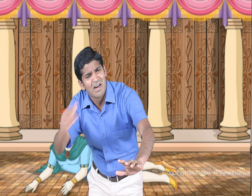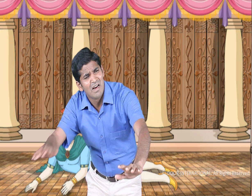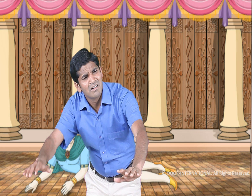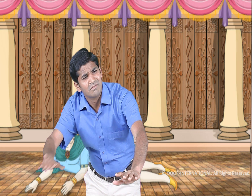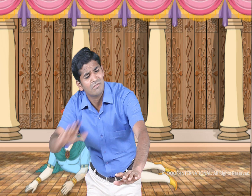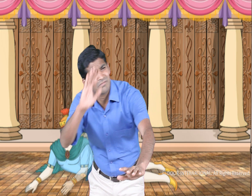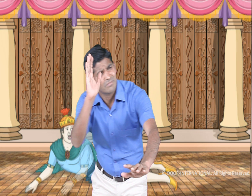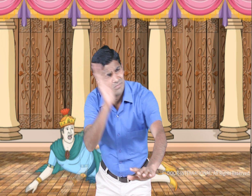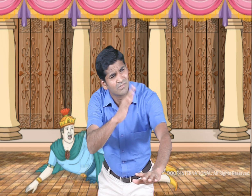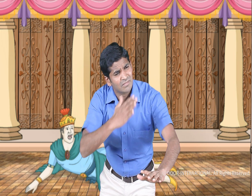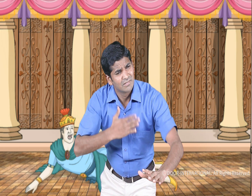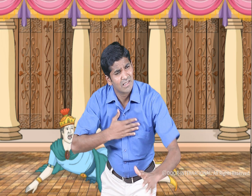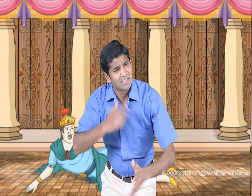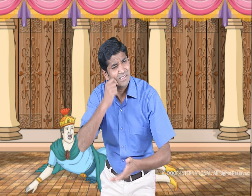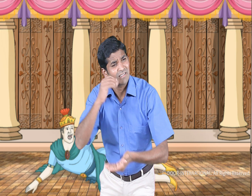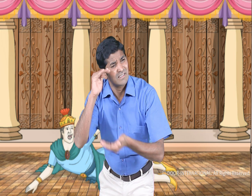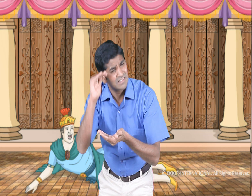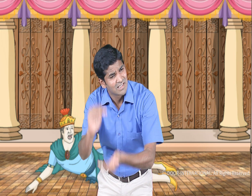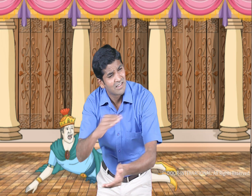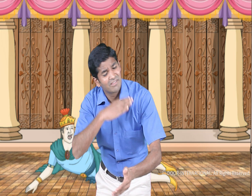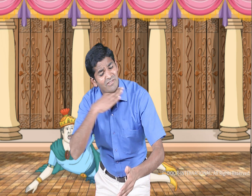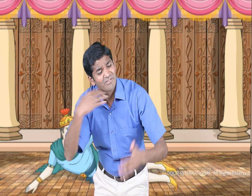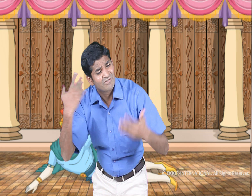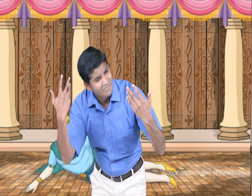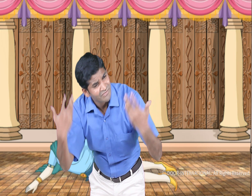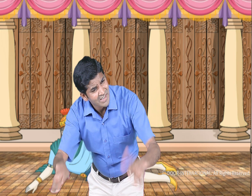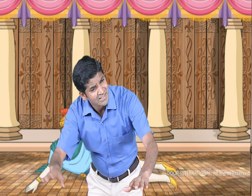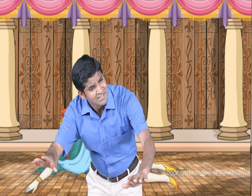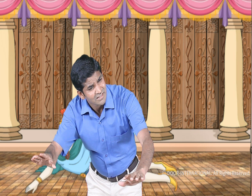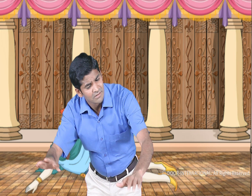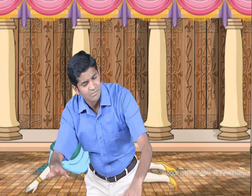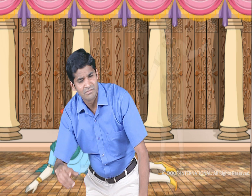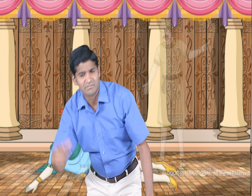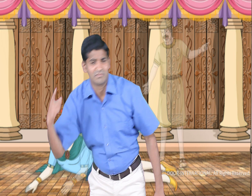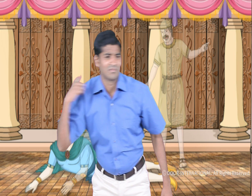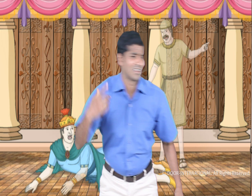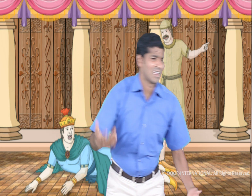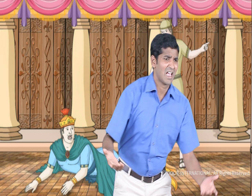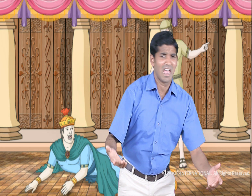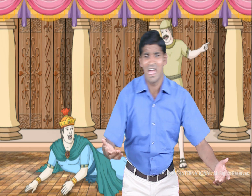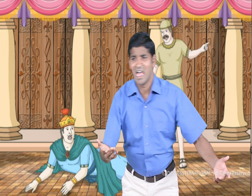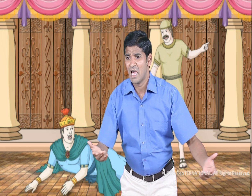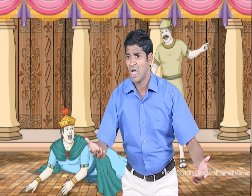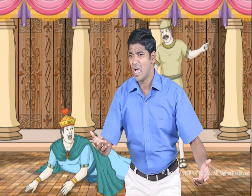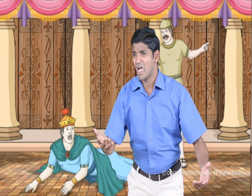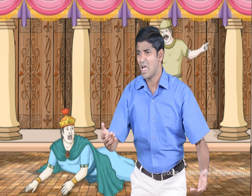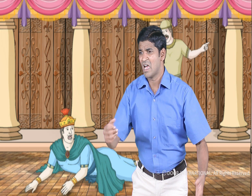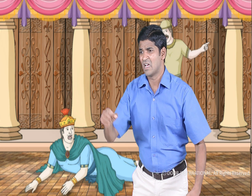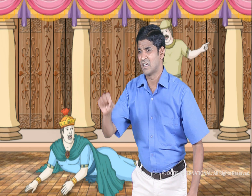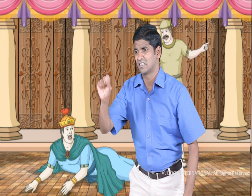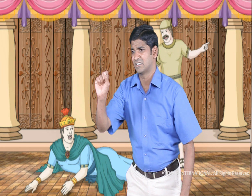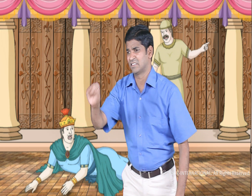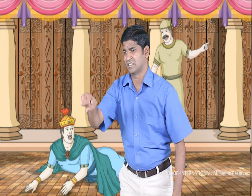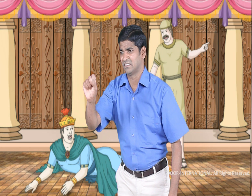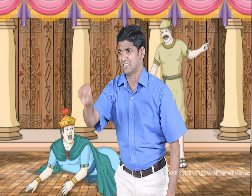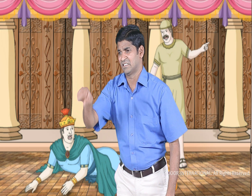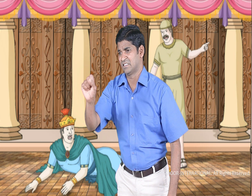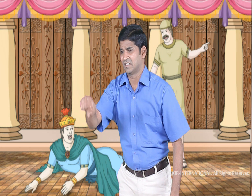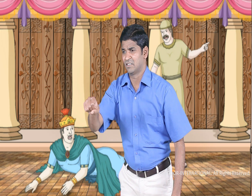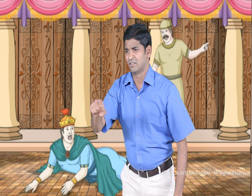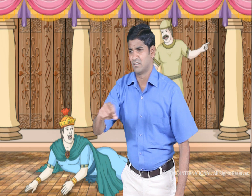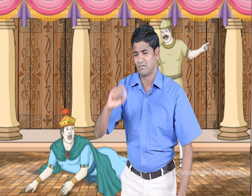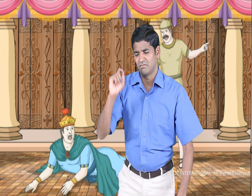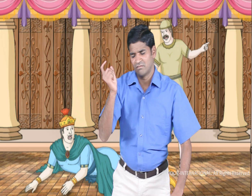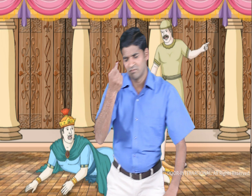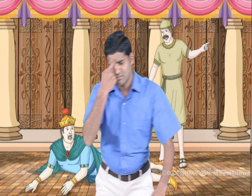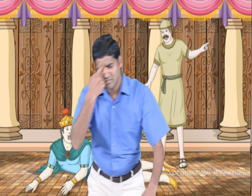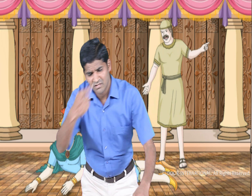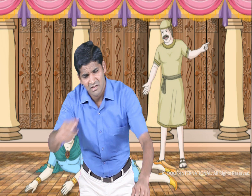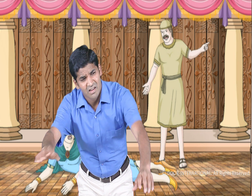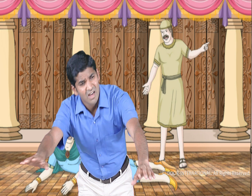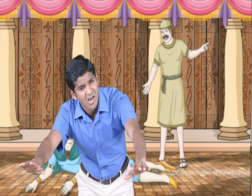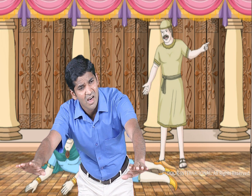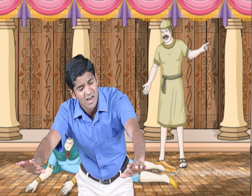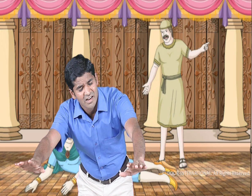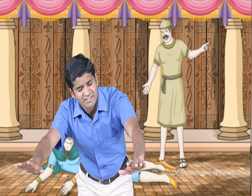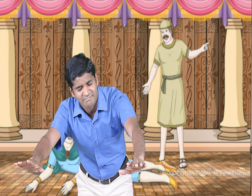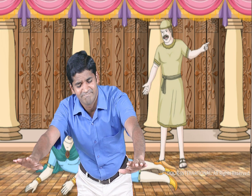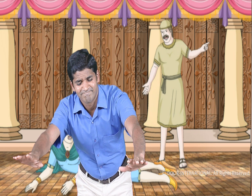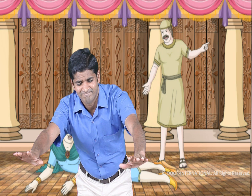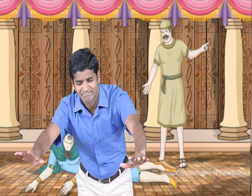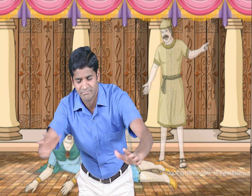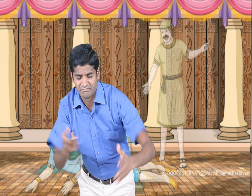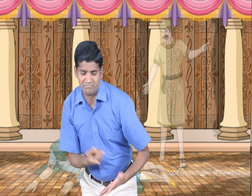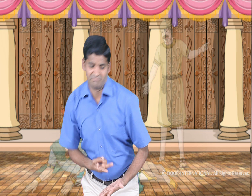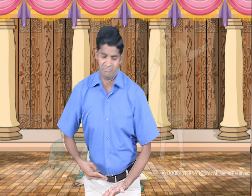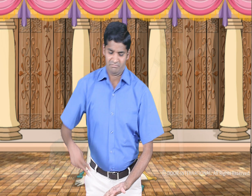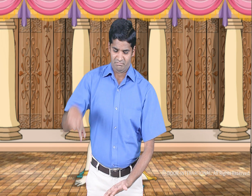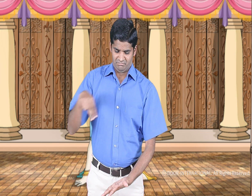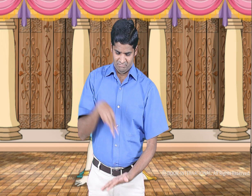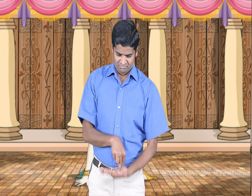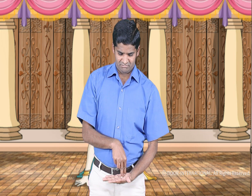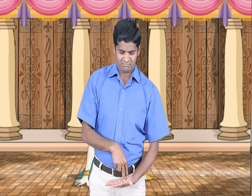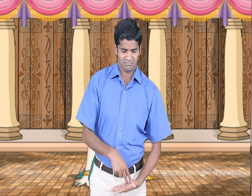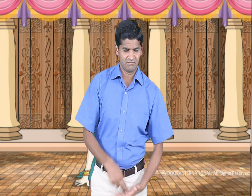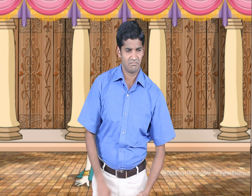So he asked his servants, “Is the child dead?” “He is dead,” they replied.